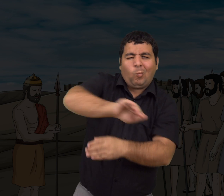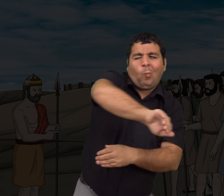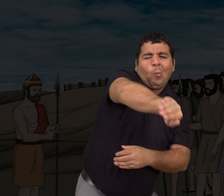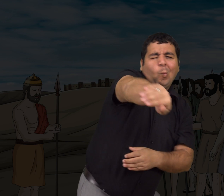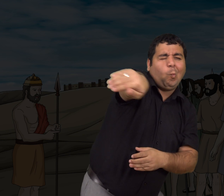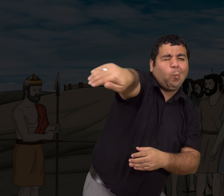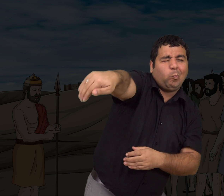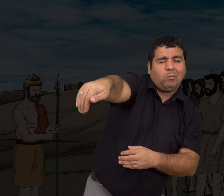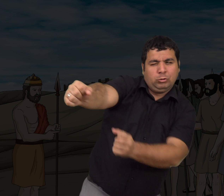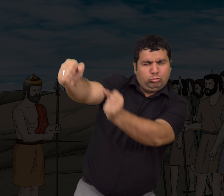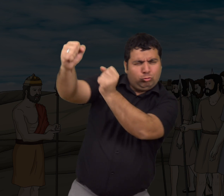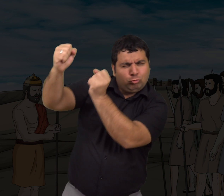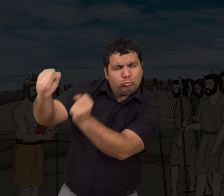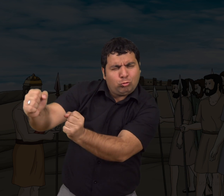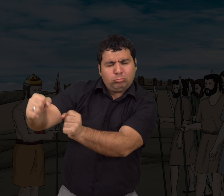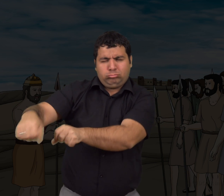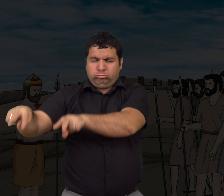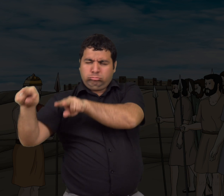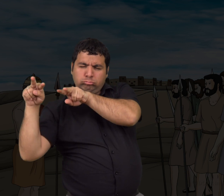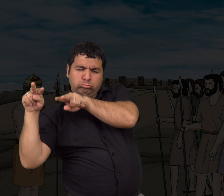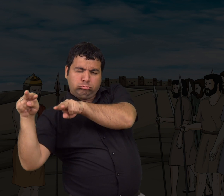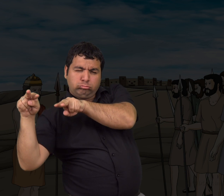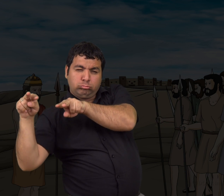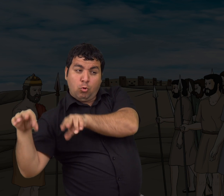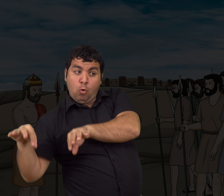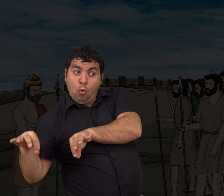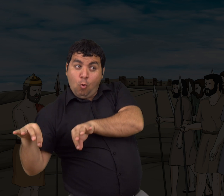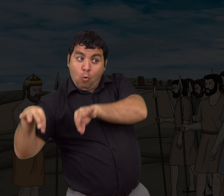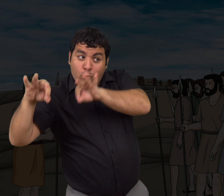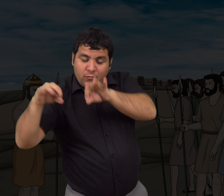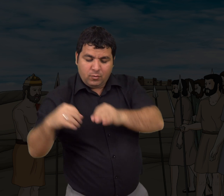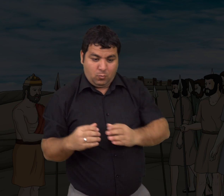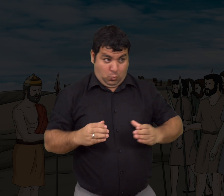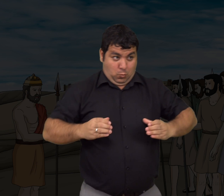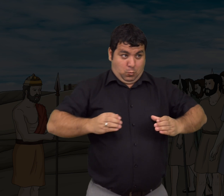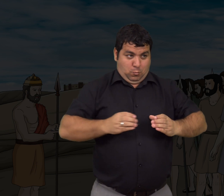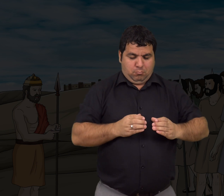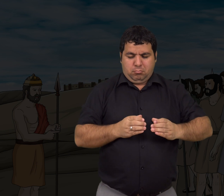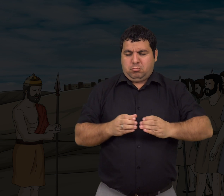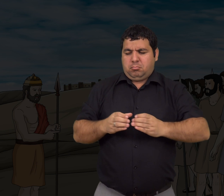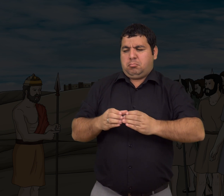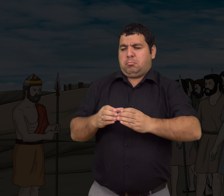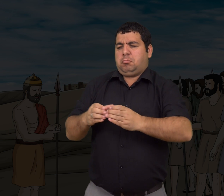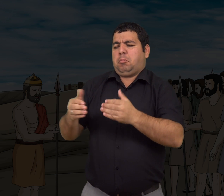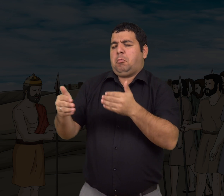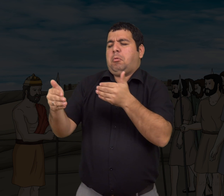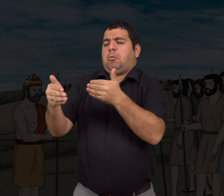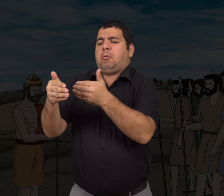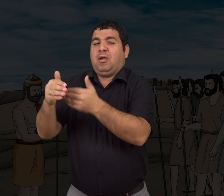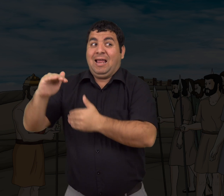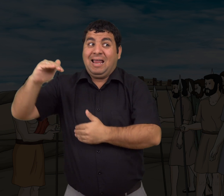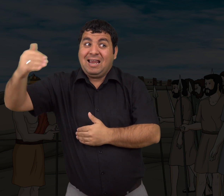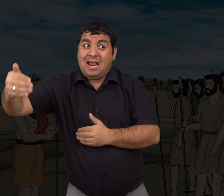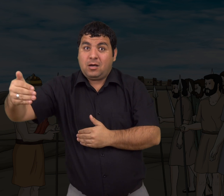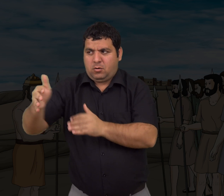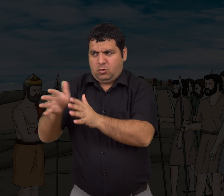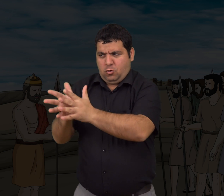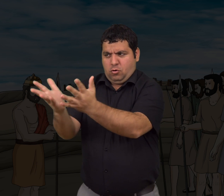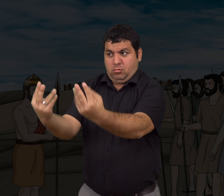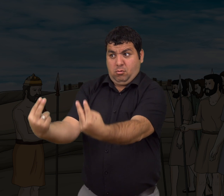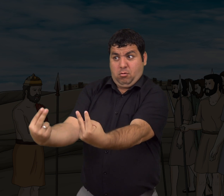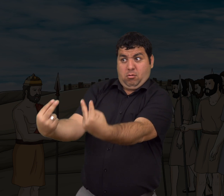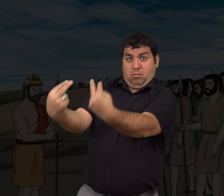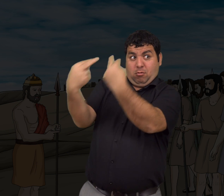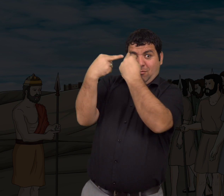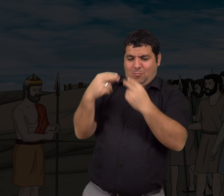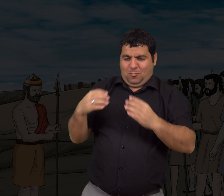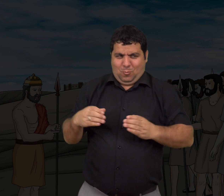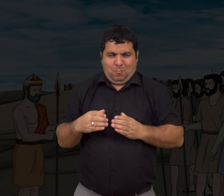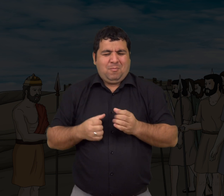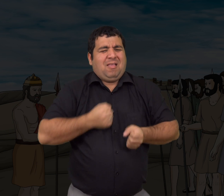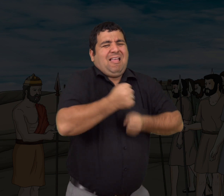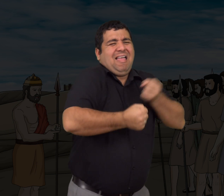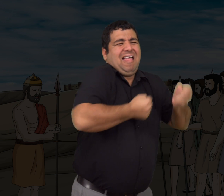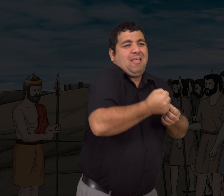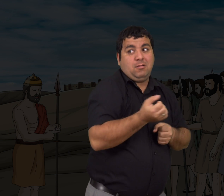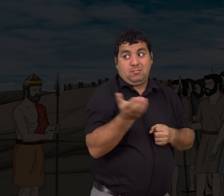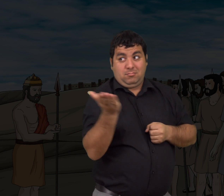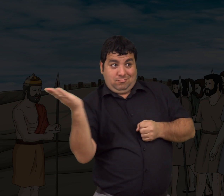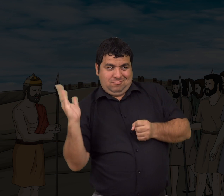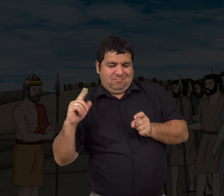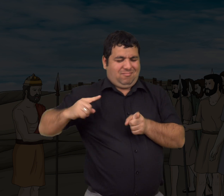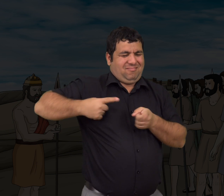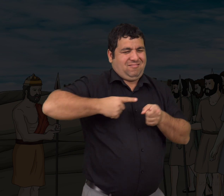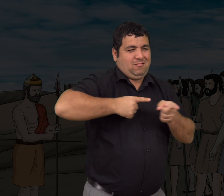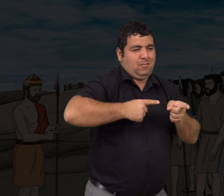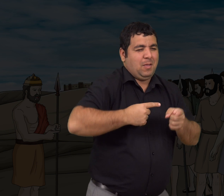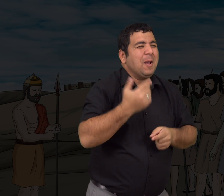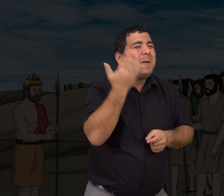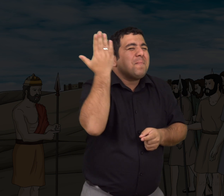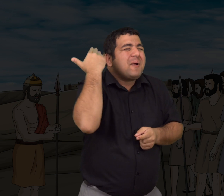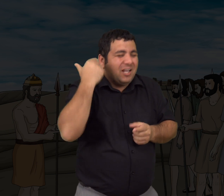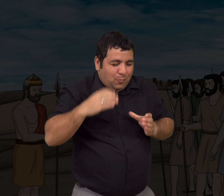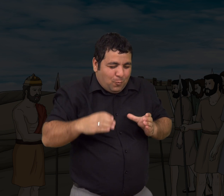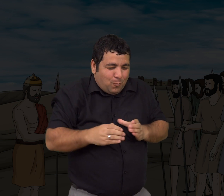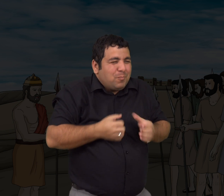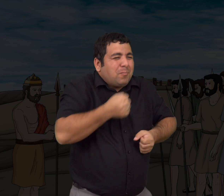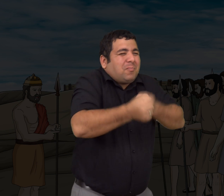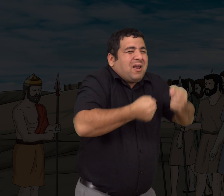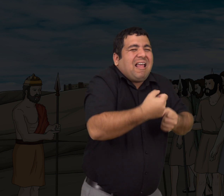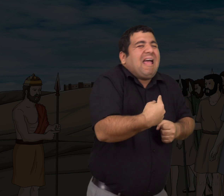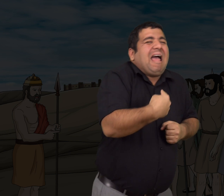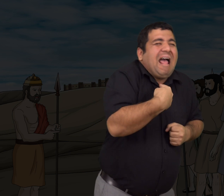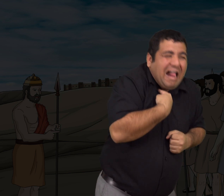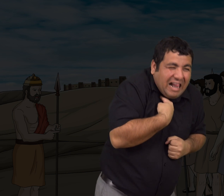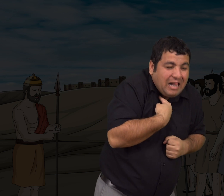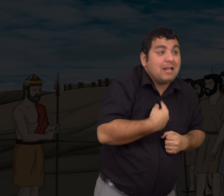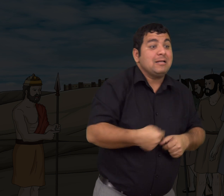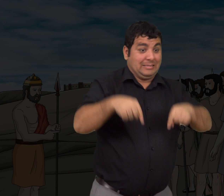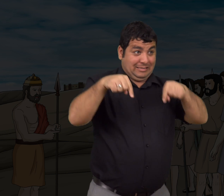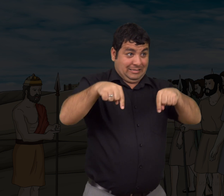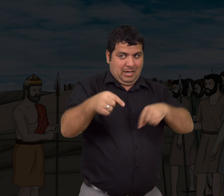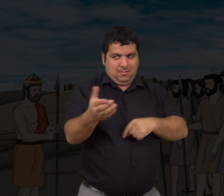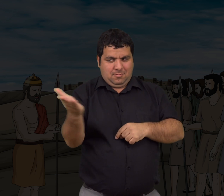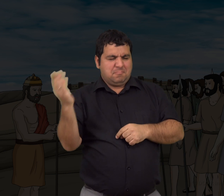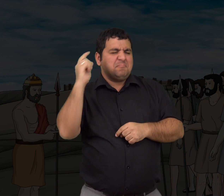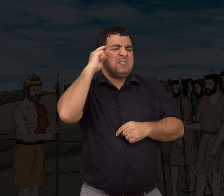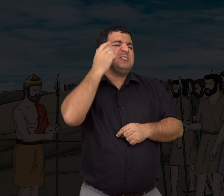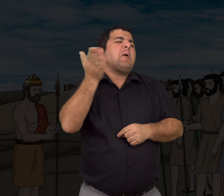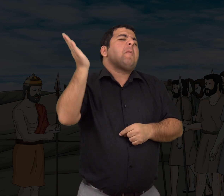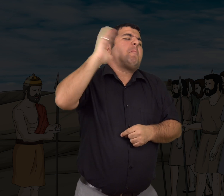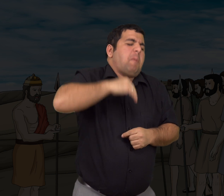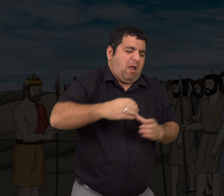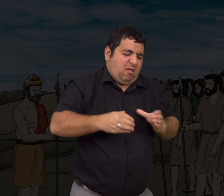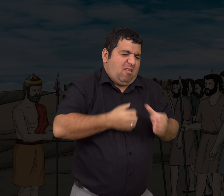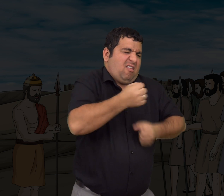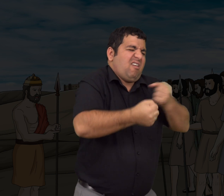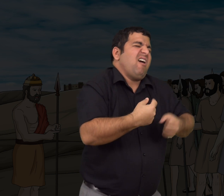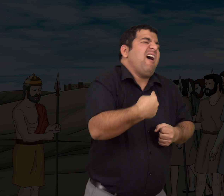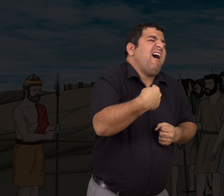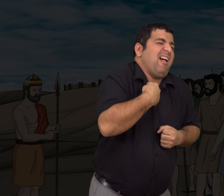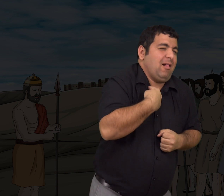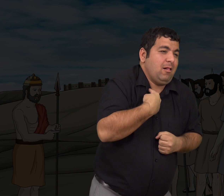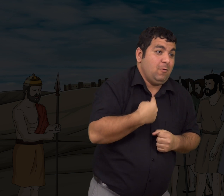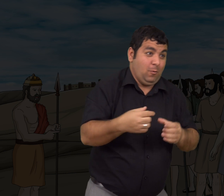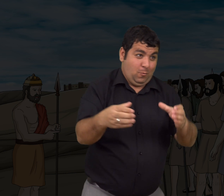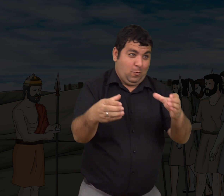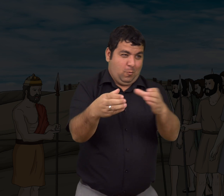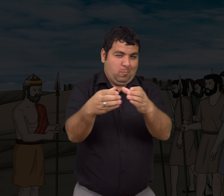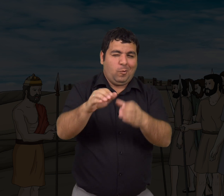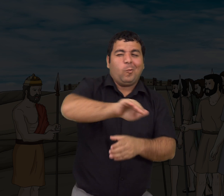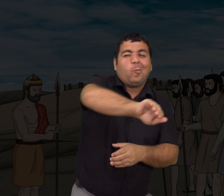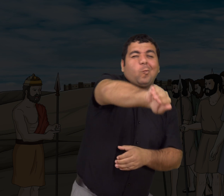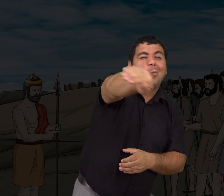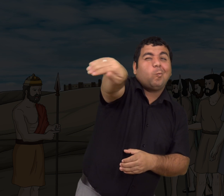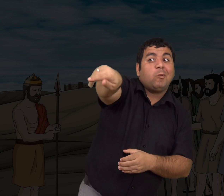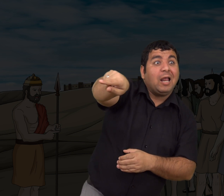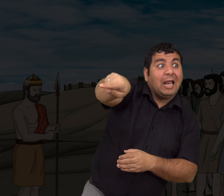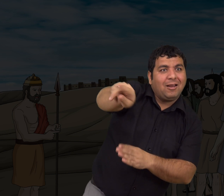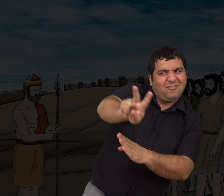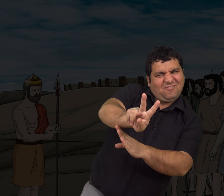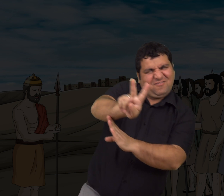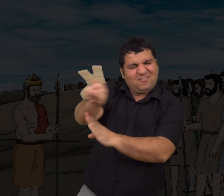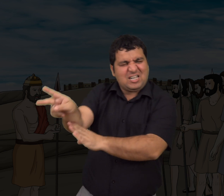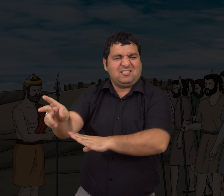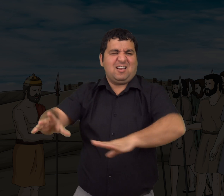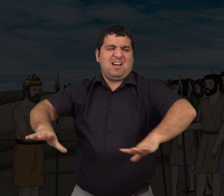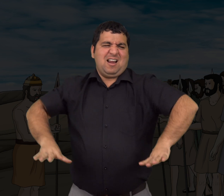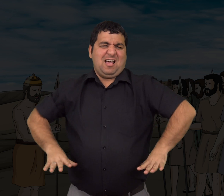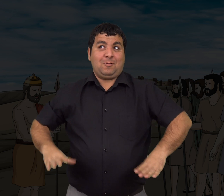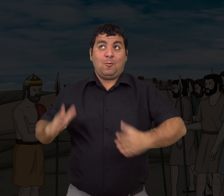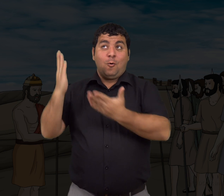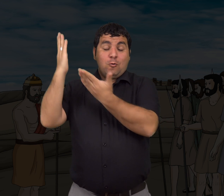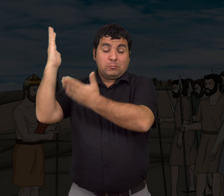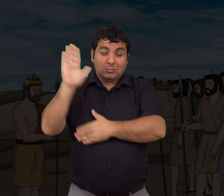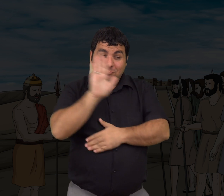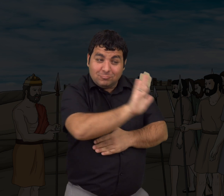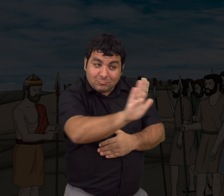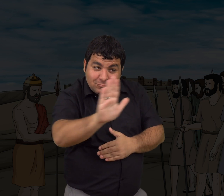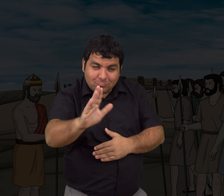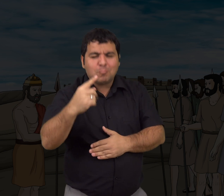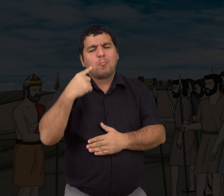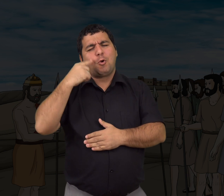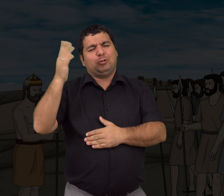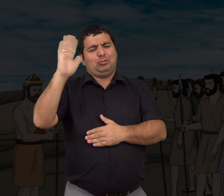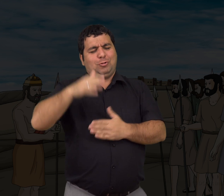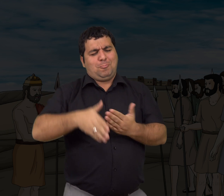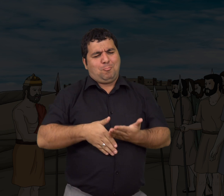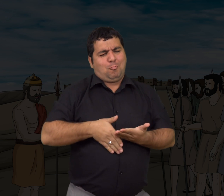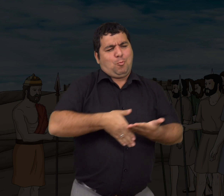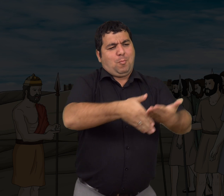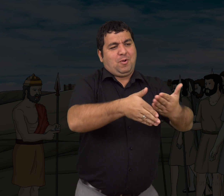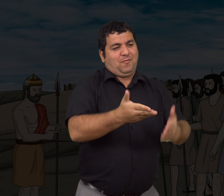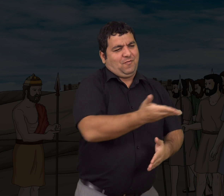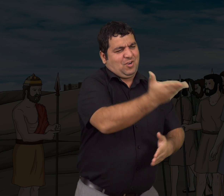When they come out against us as they did the first time, we will flee from them. They will pursue us until we have drawn them away from the city, for they will say, ‘The Israelites are running away from us as they did before.’